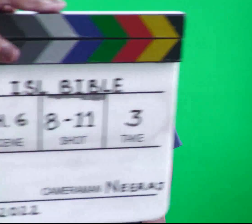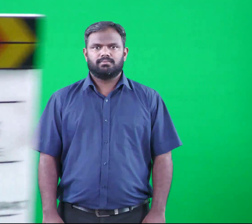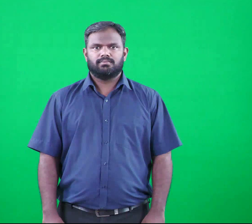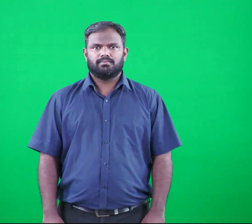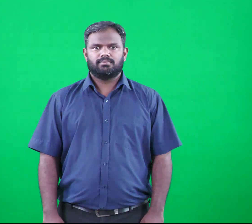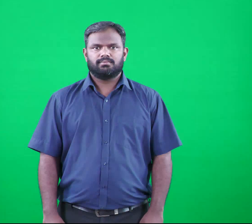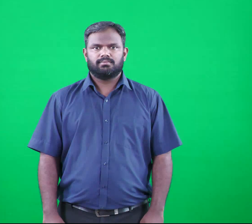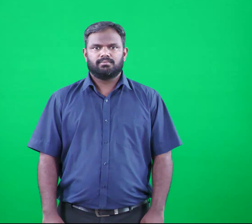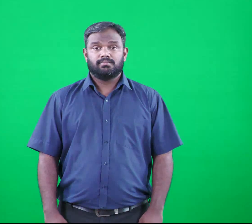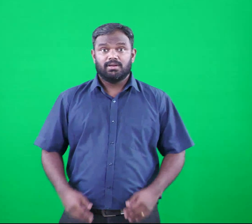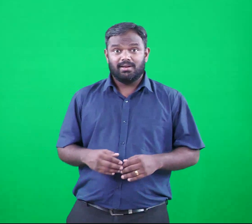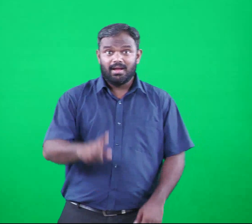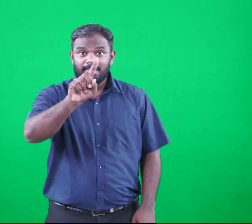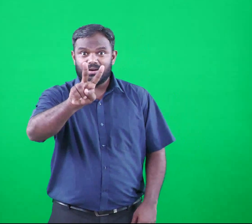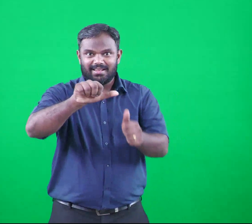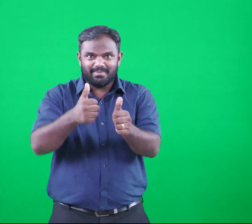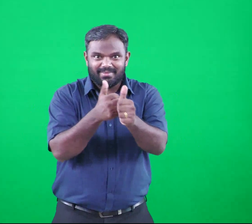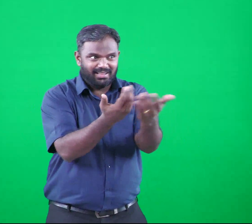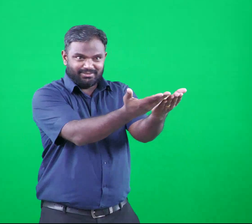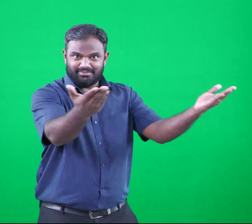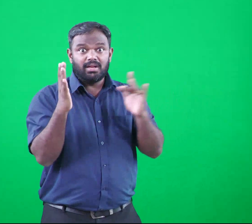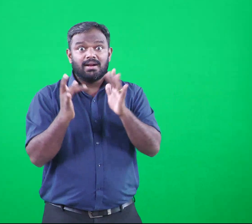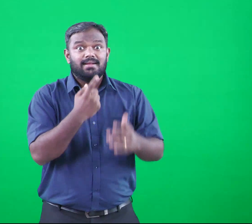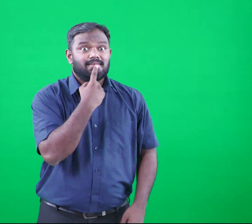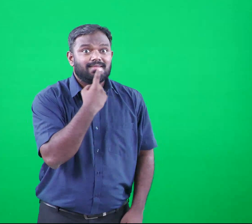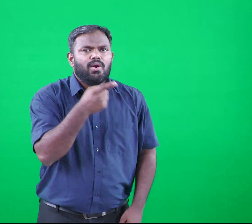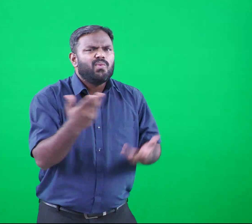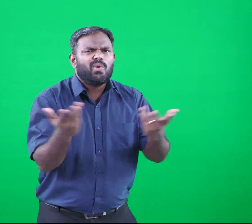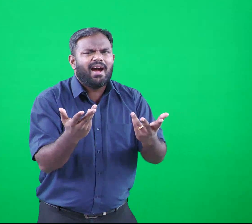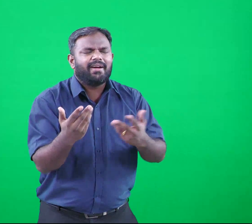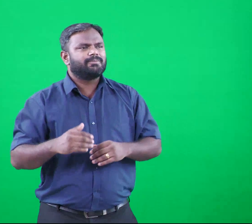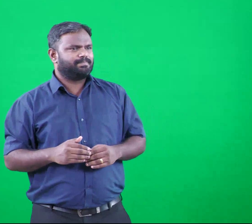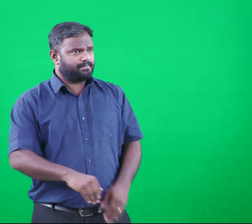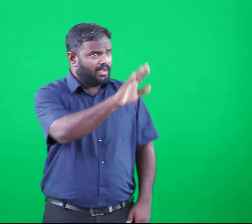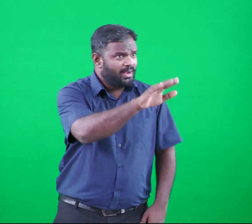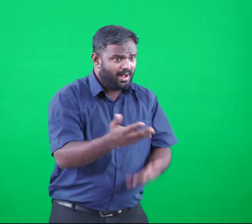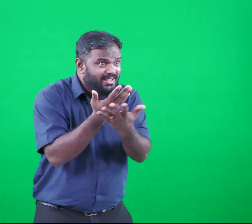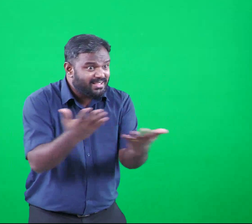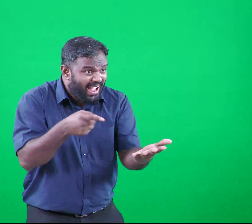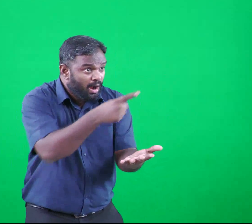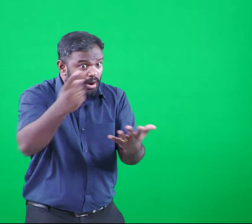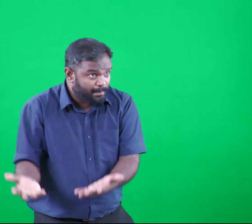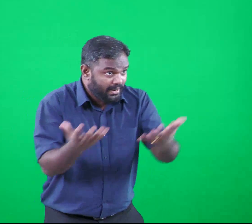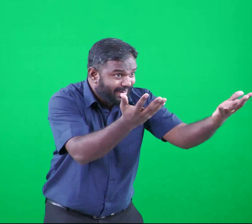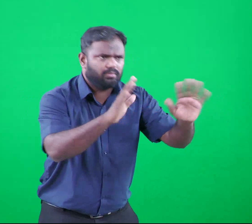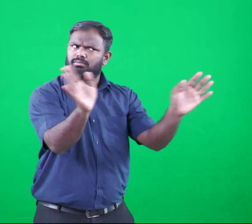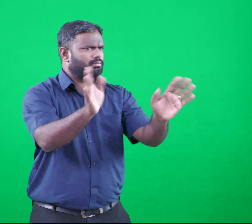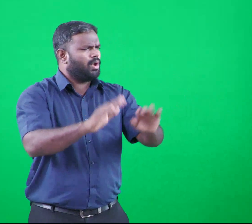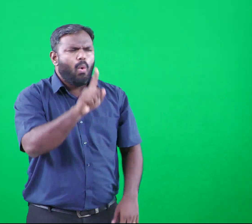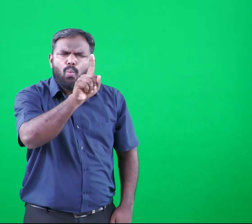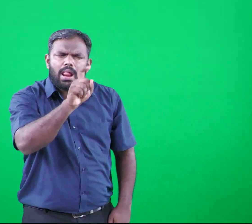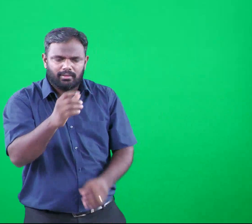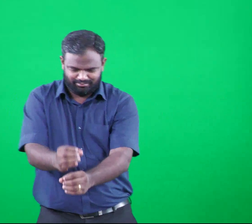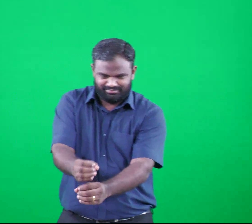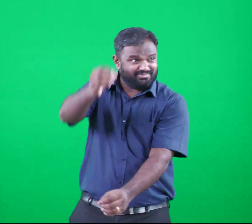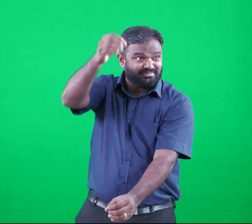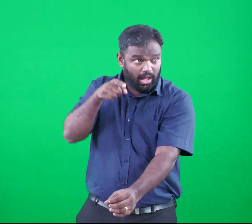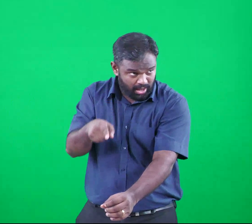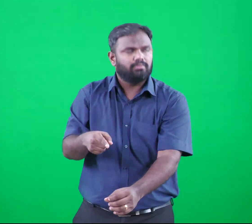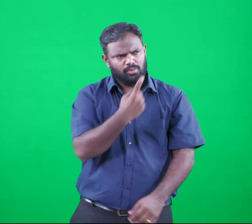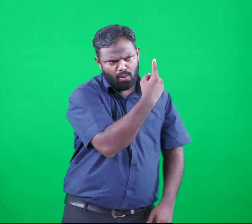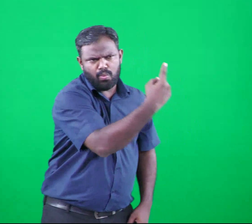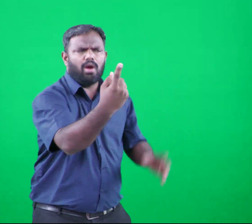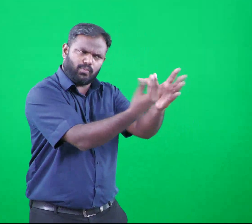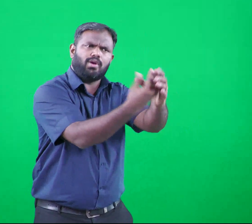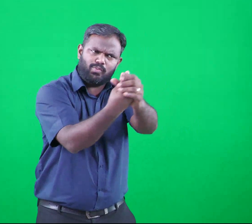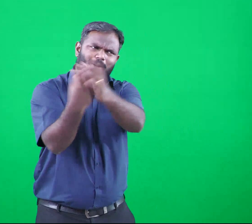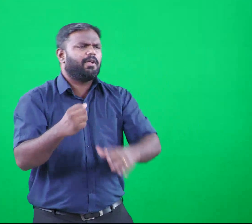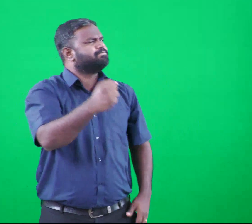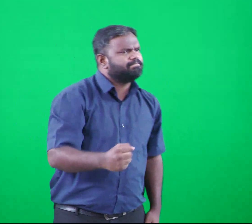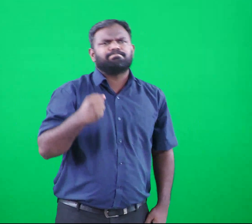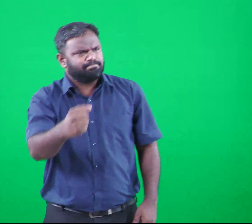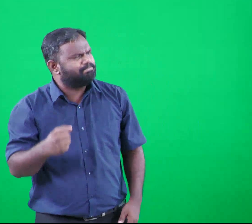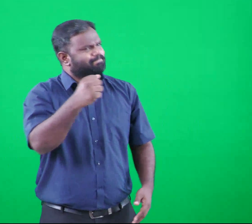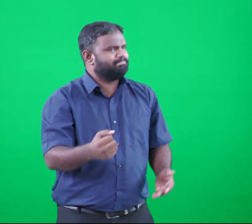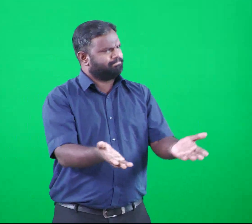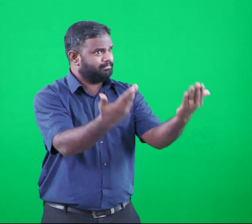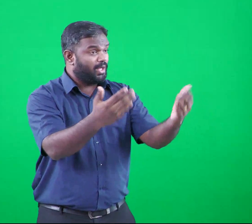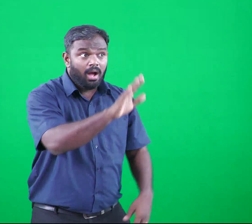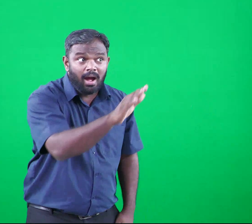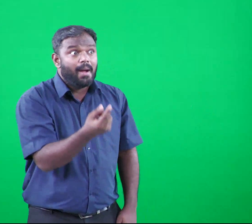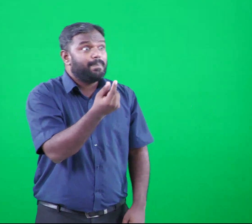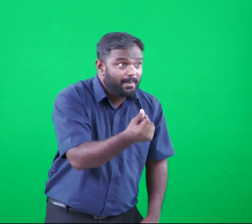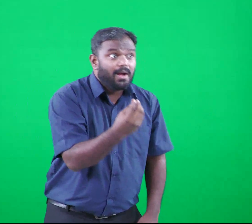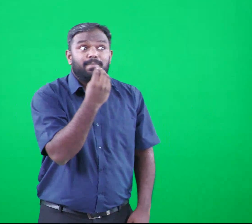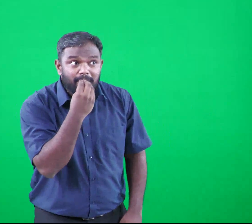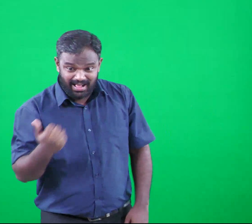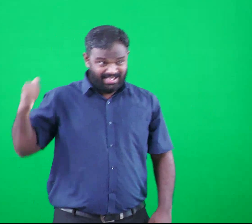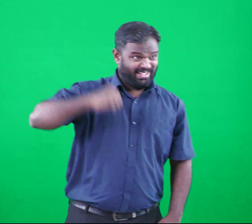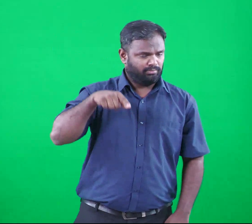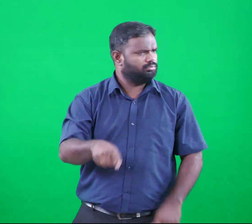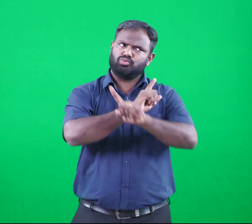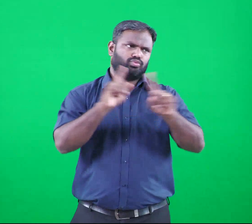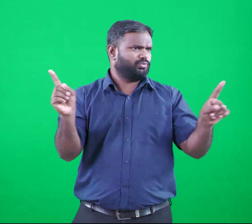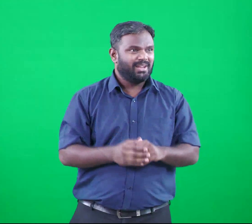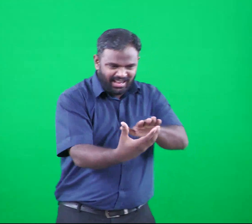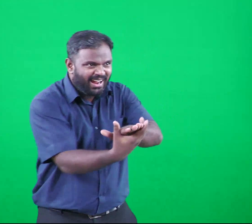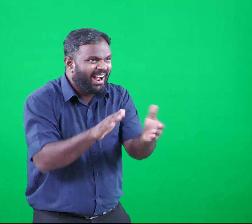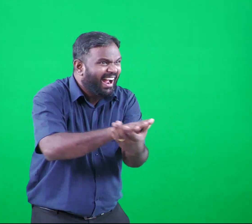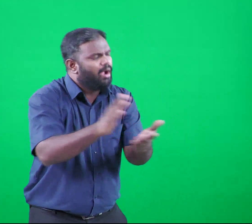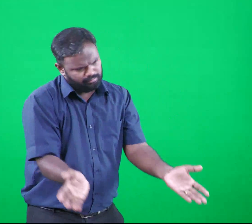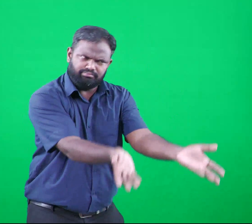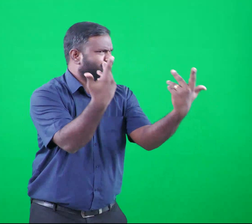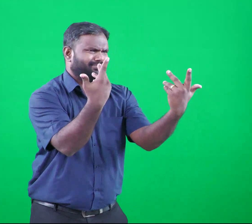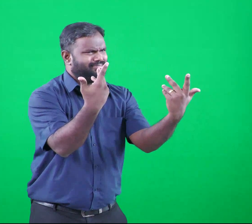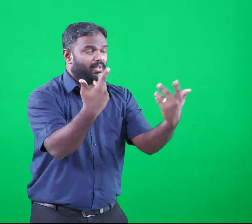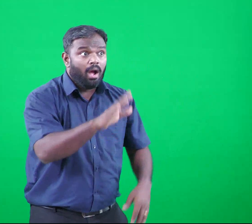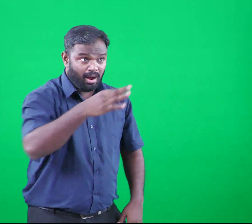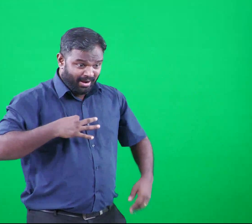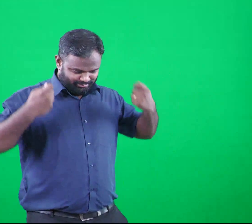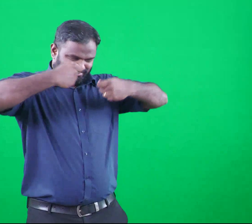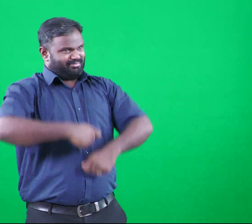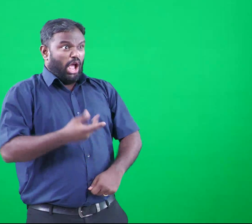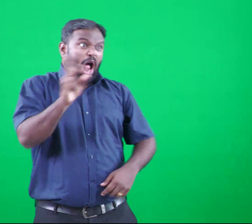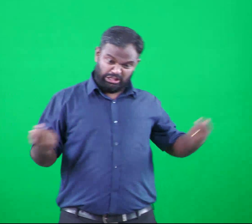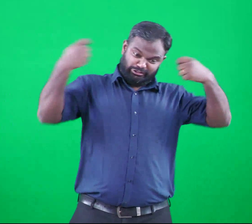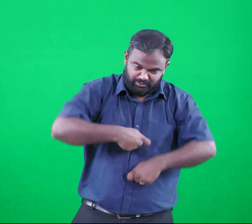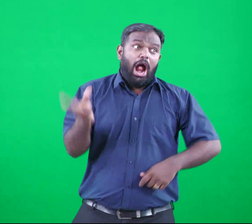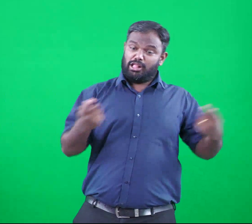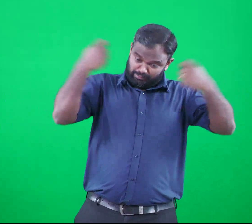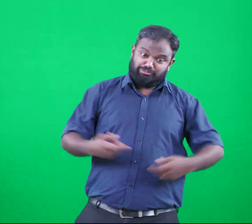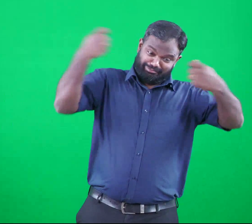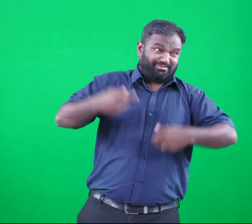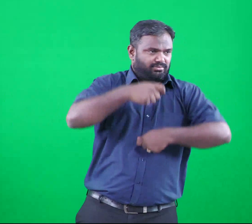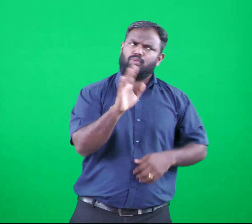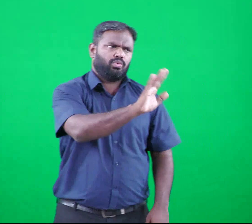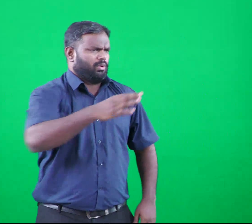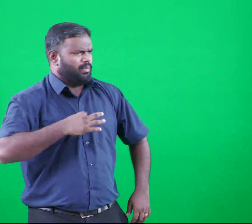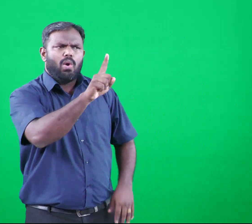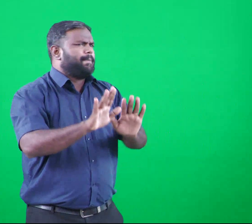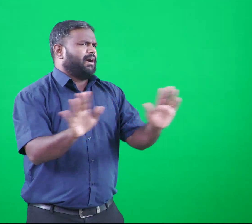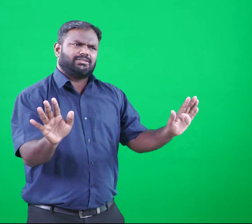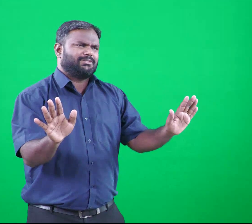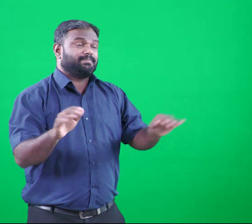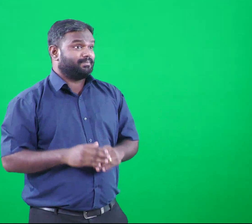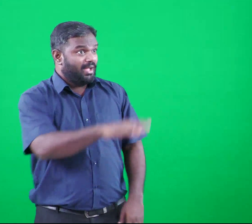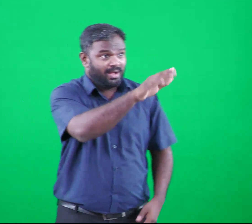He instructed them to take nothing but a staff for the journey- no bread, no bag, no money in their belts- and to wear sandals, but not a second tunic.